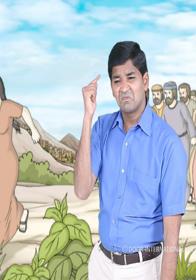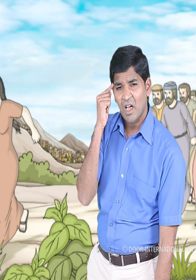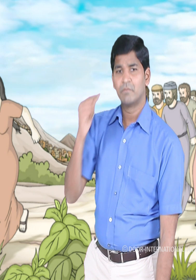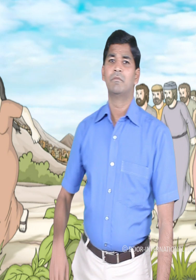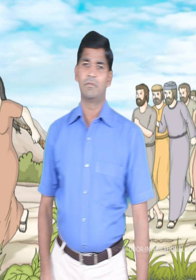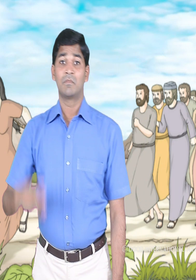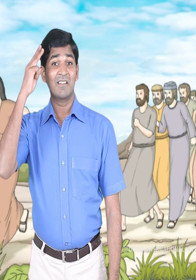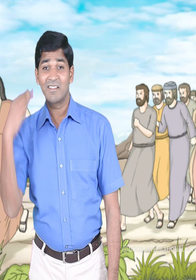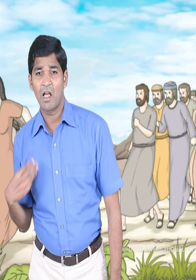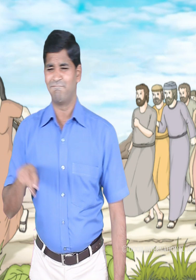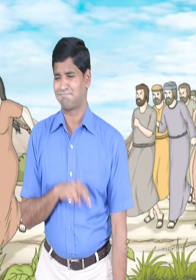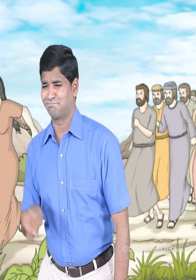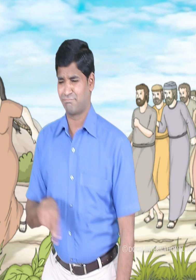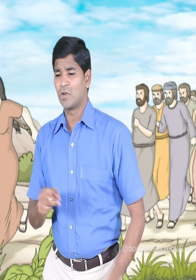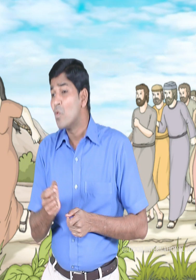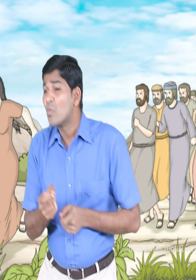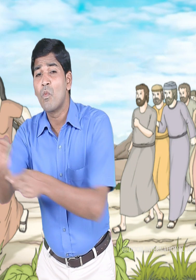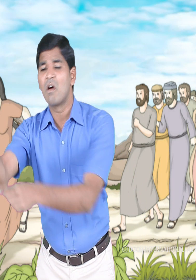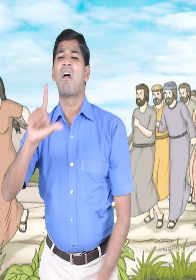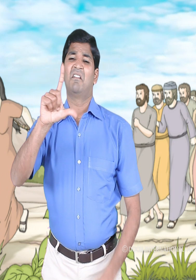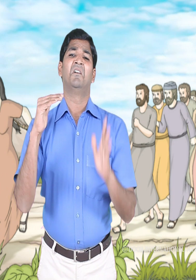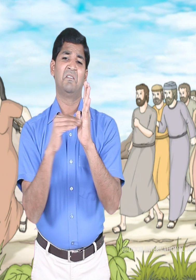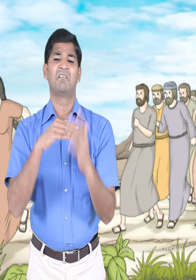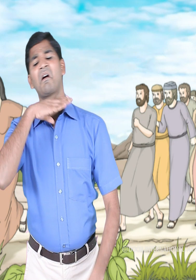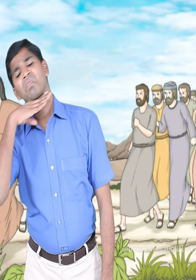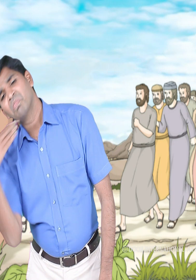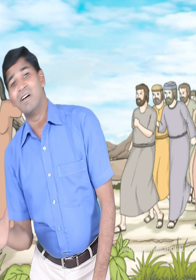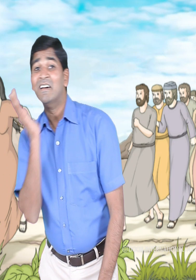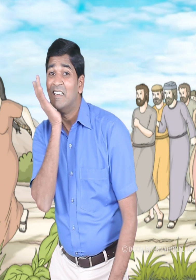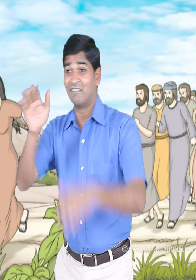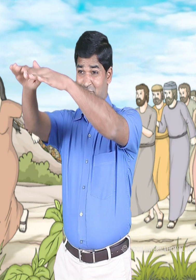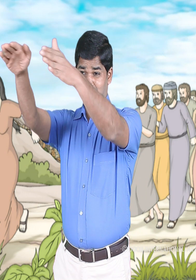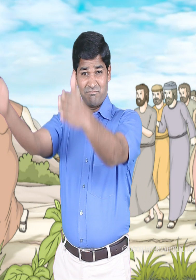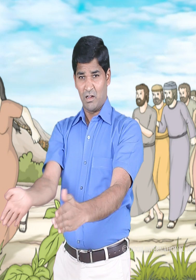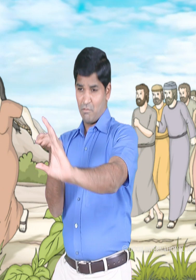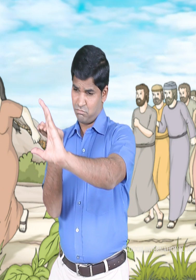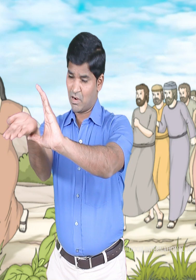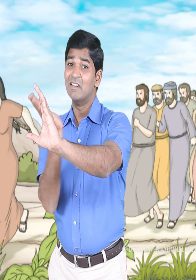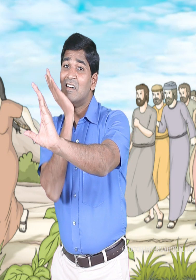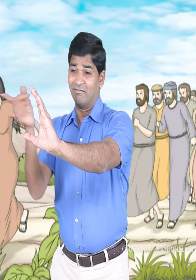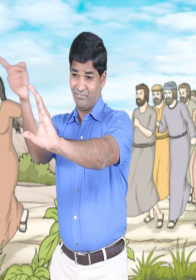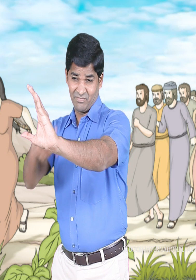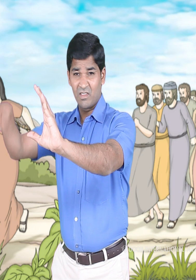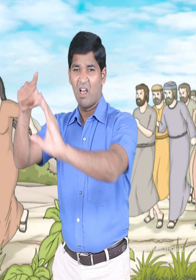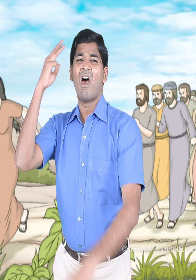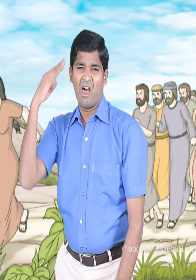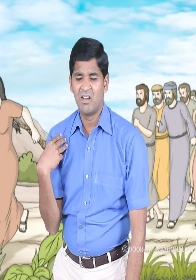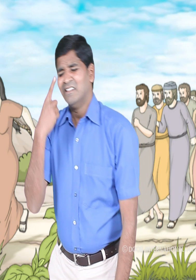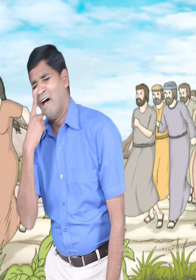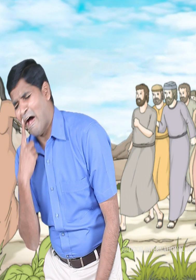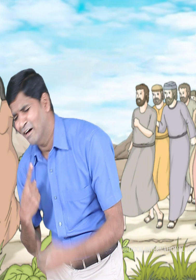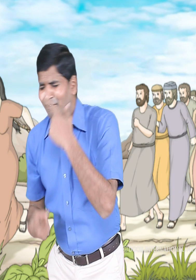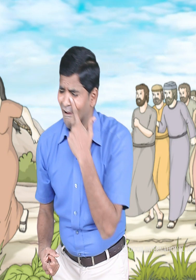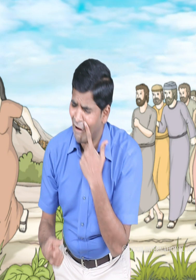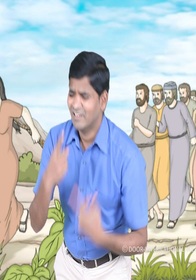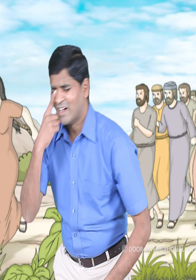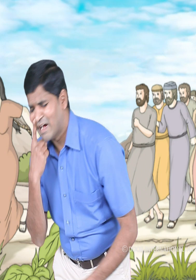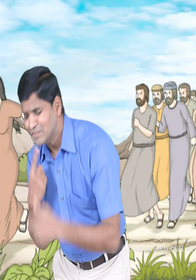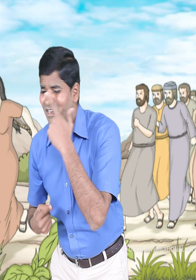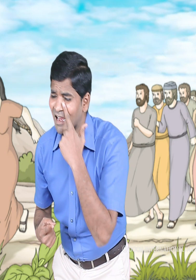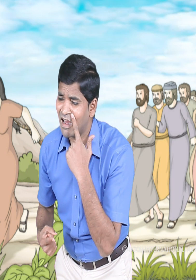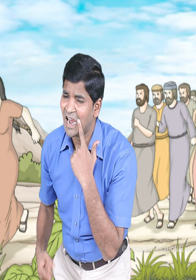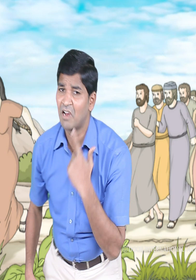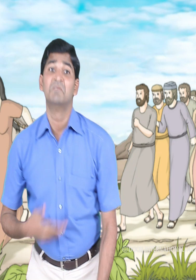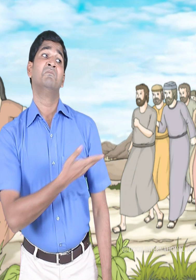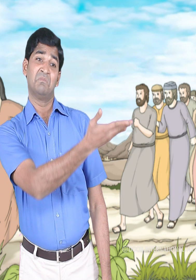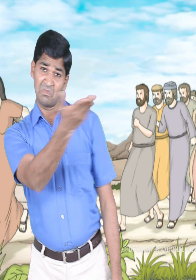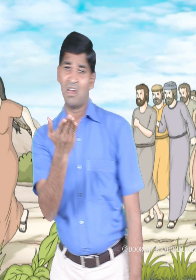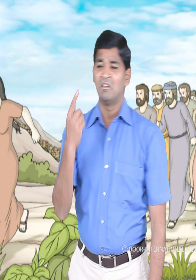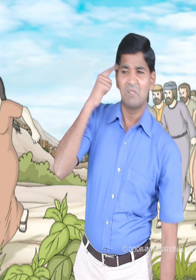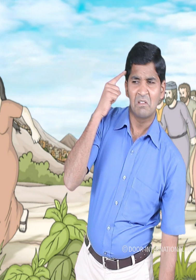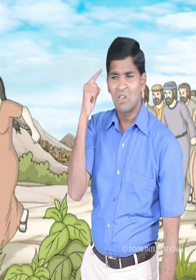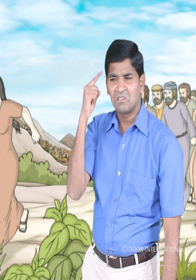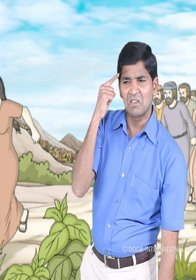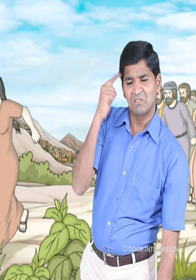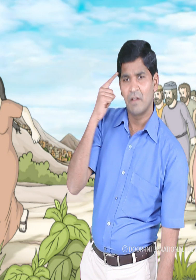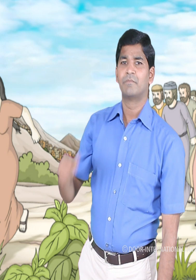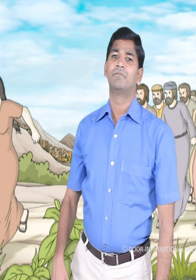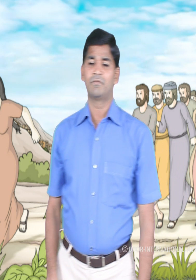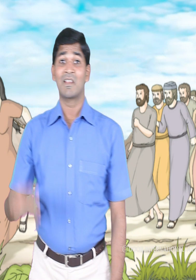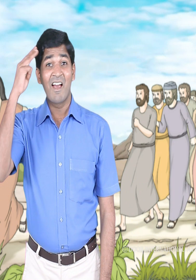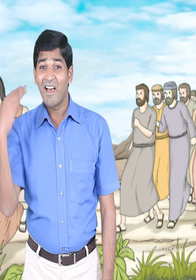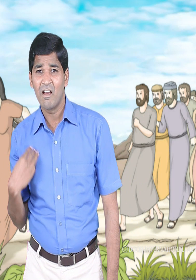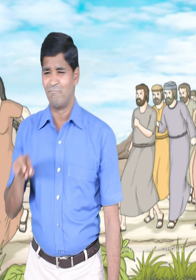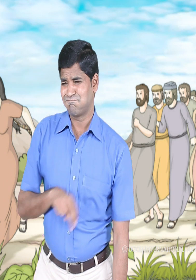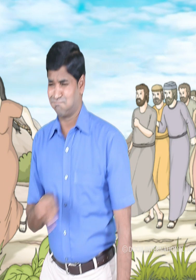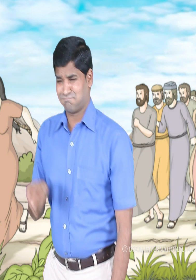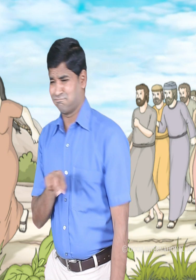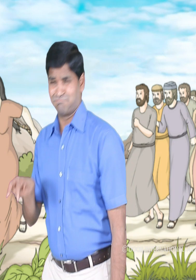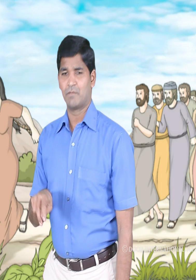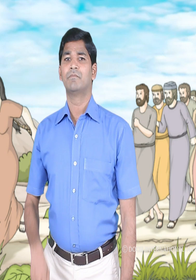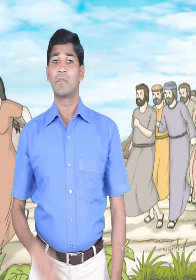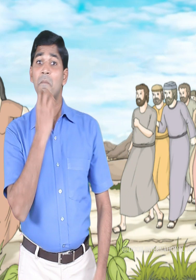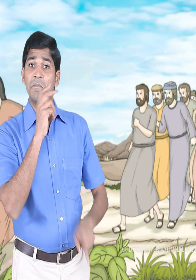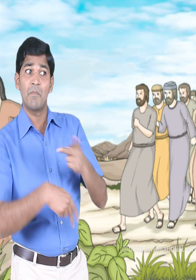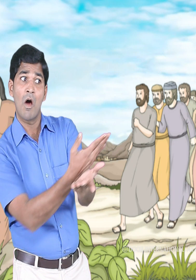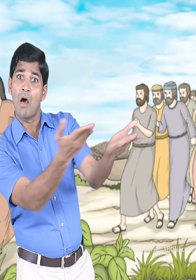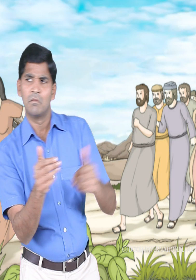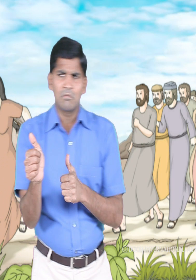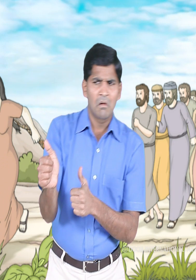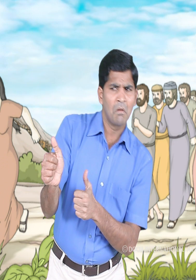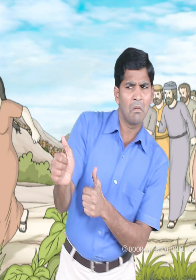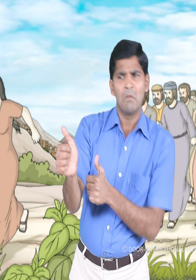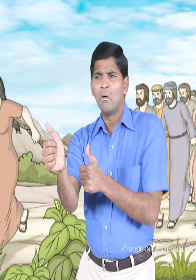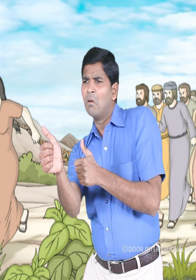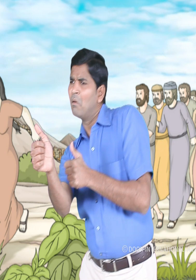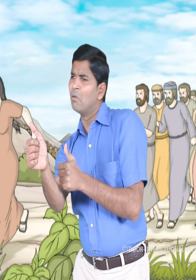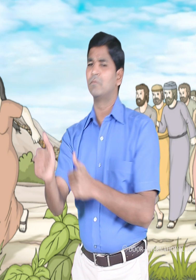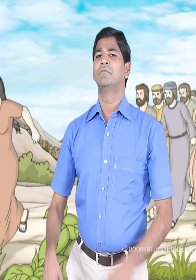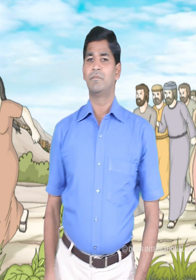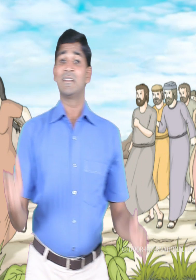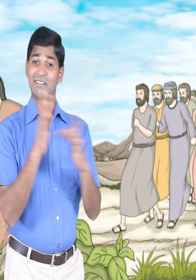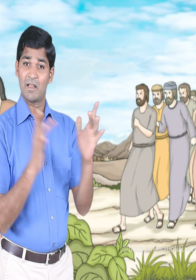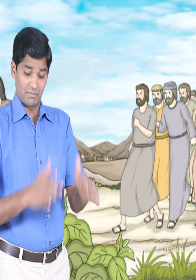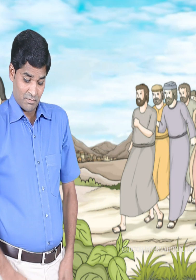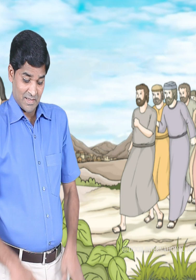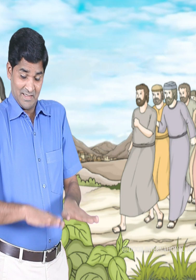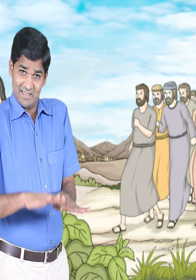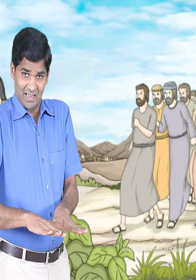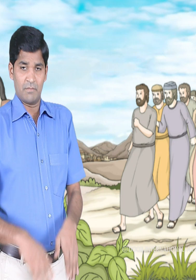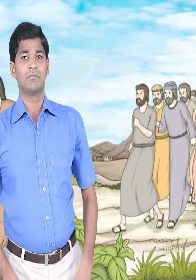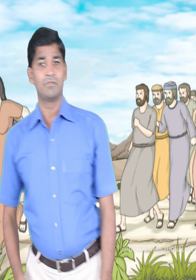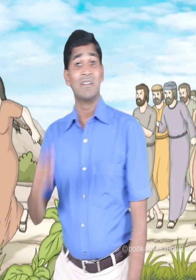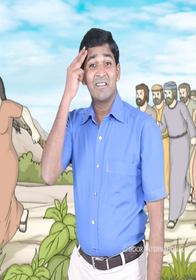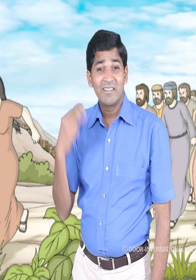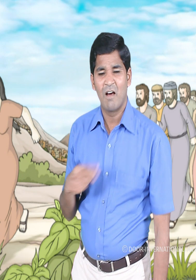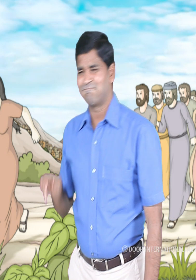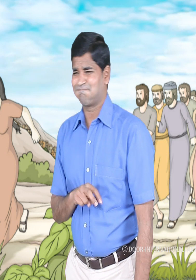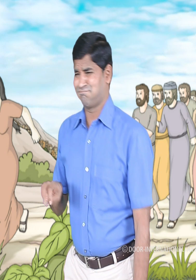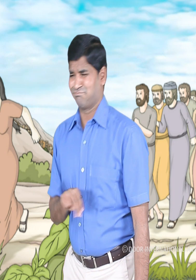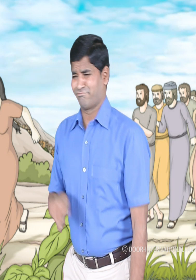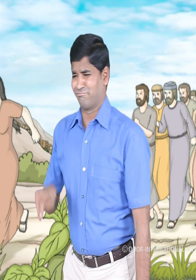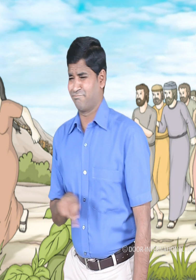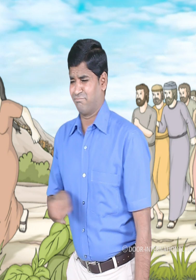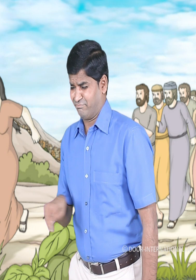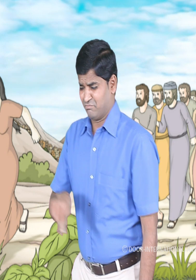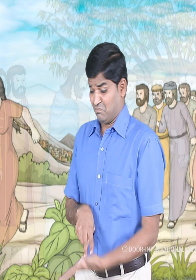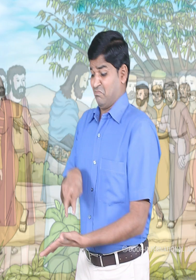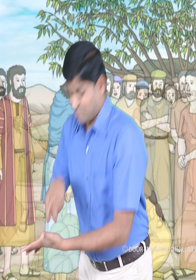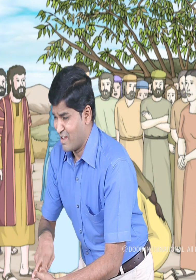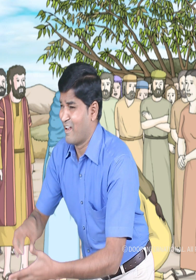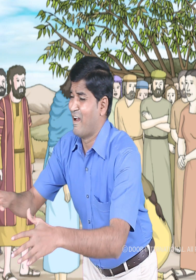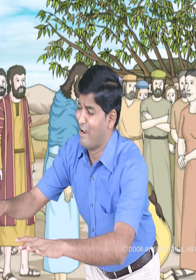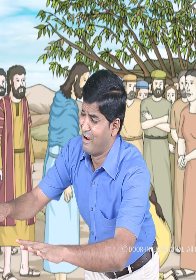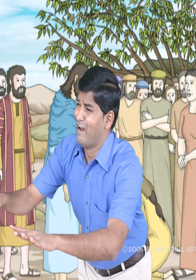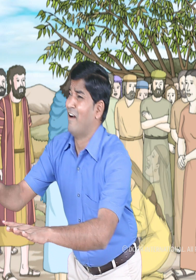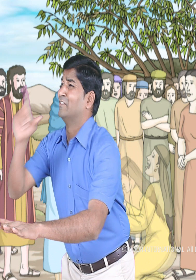When the Jews who were in the house consoling Mary saw how quickly she got up and went out, they followed her, supposing she was going to the tomb to mourn there.